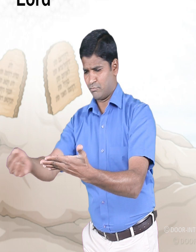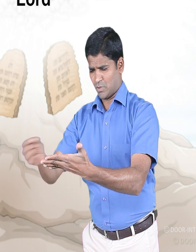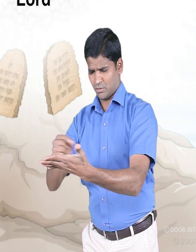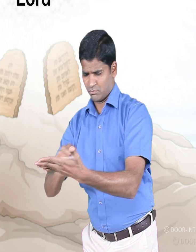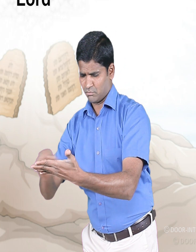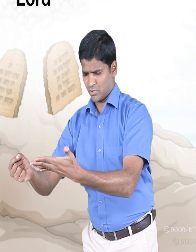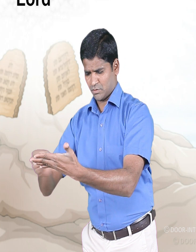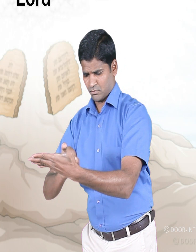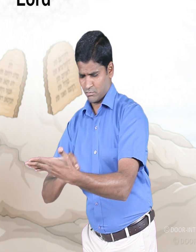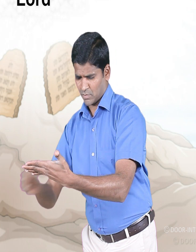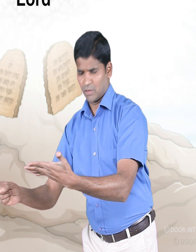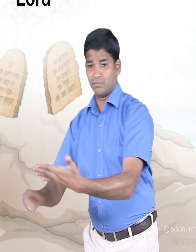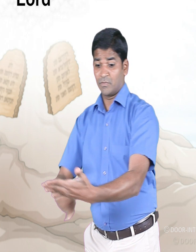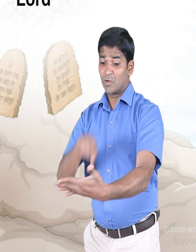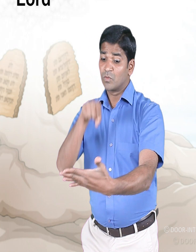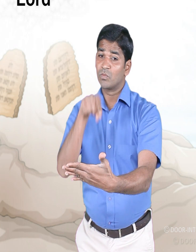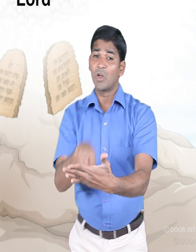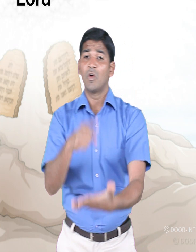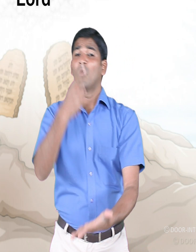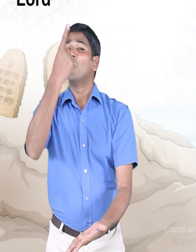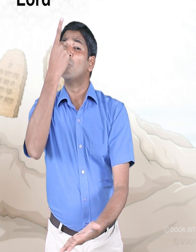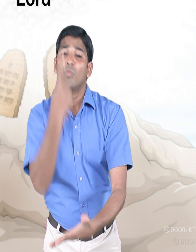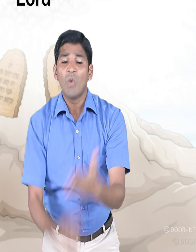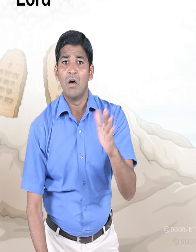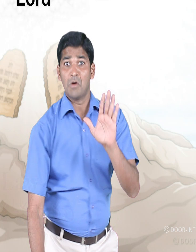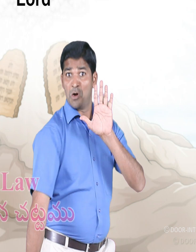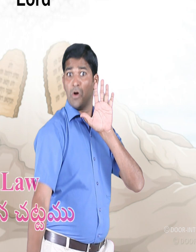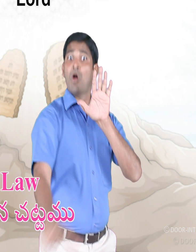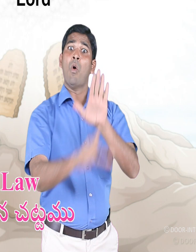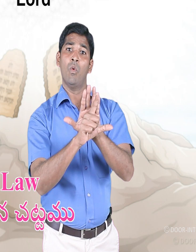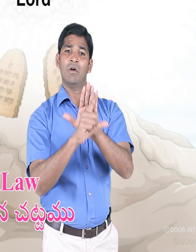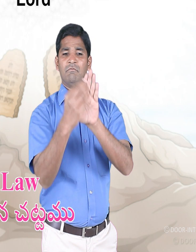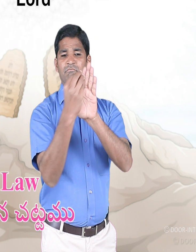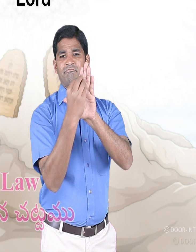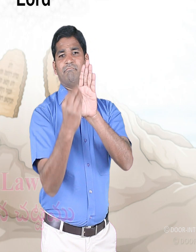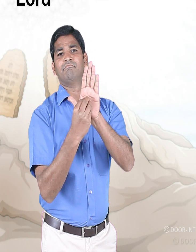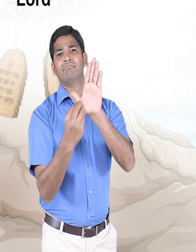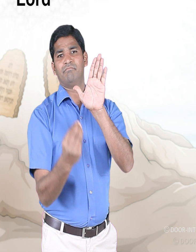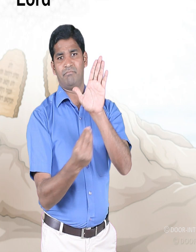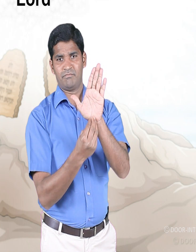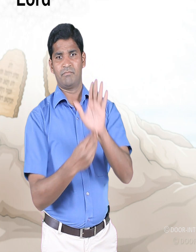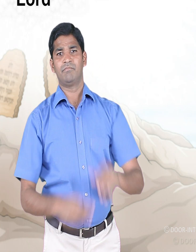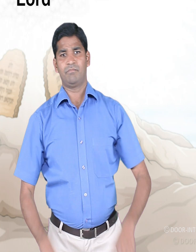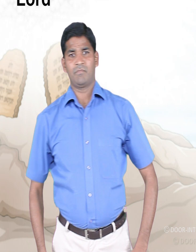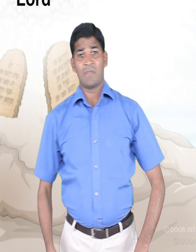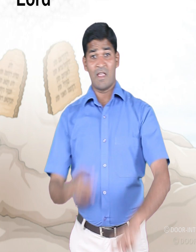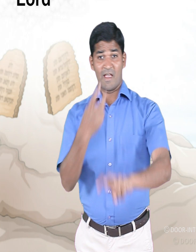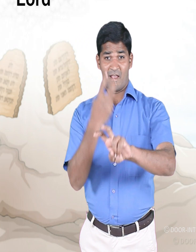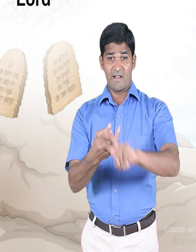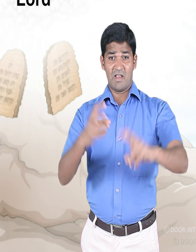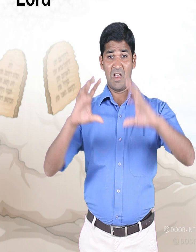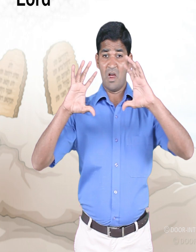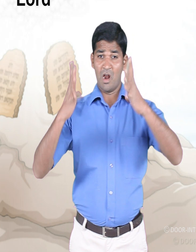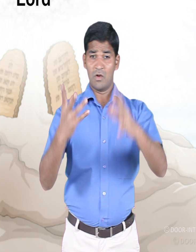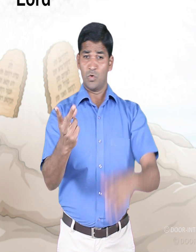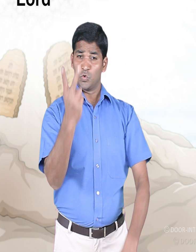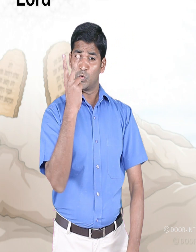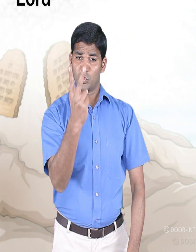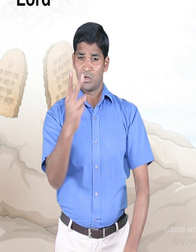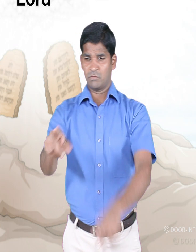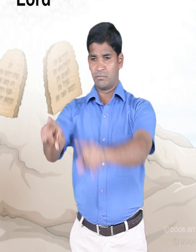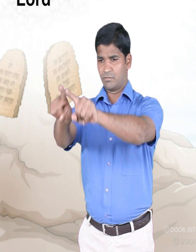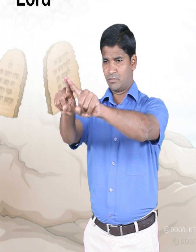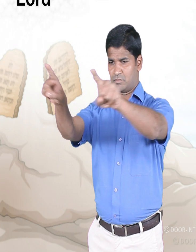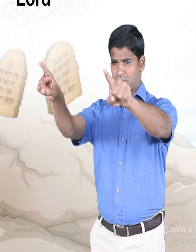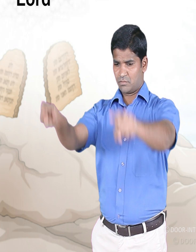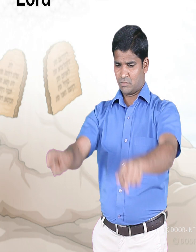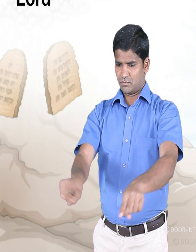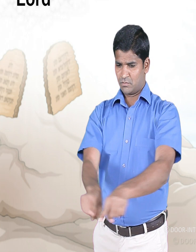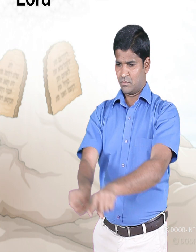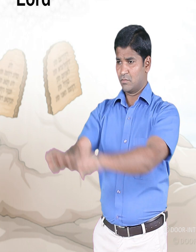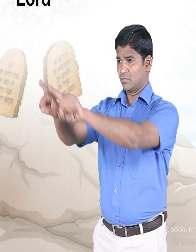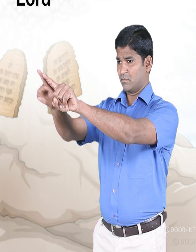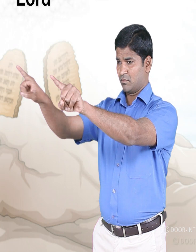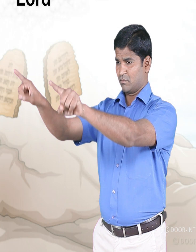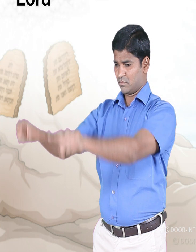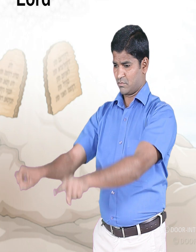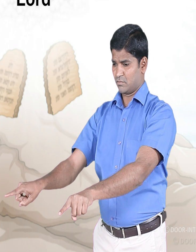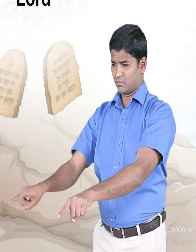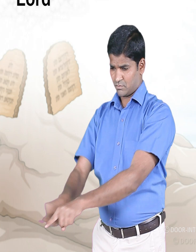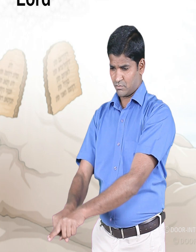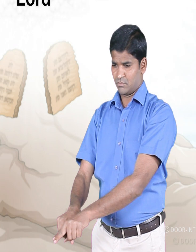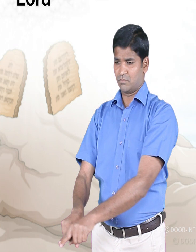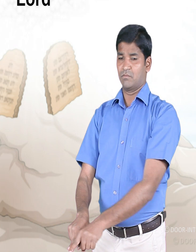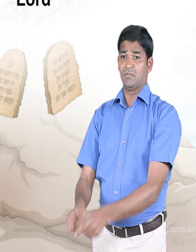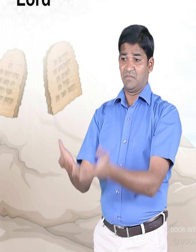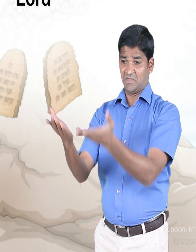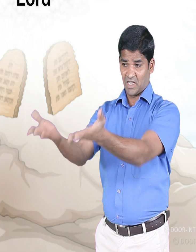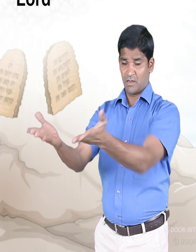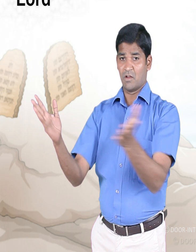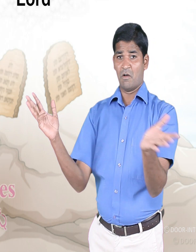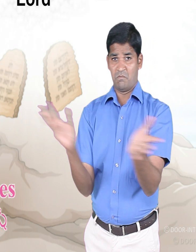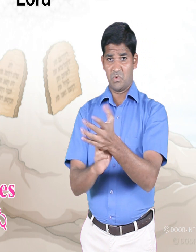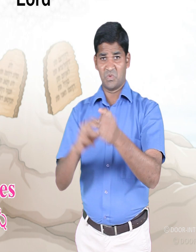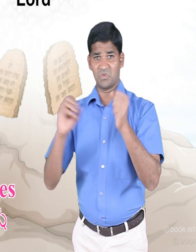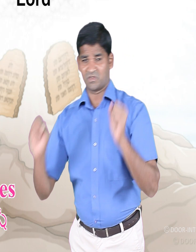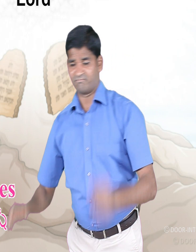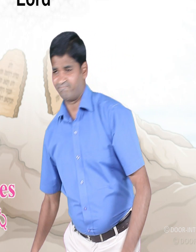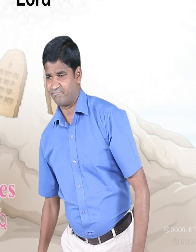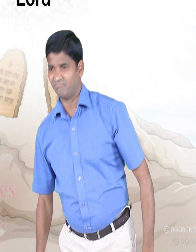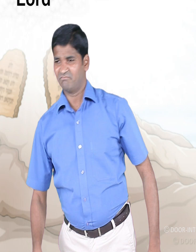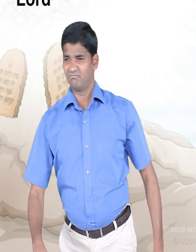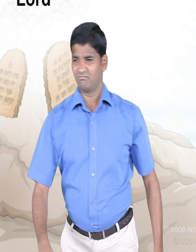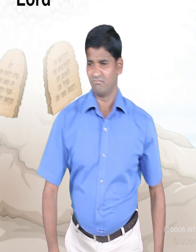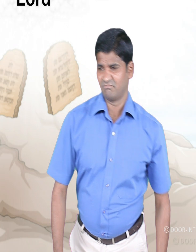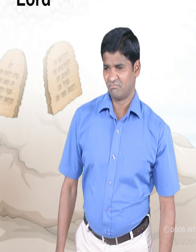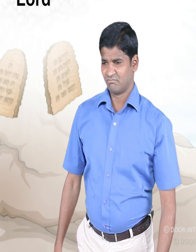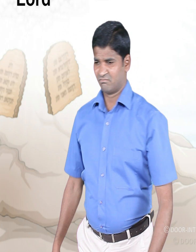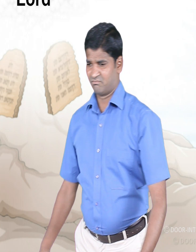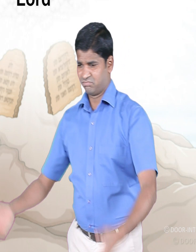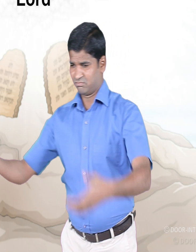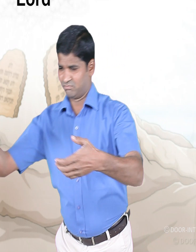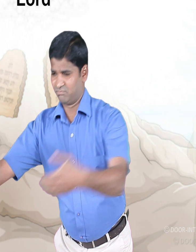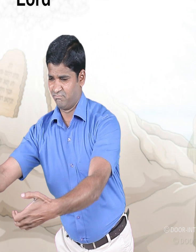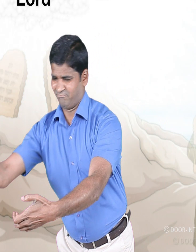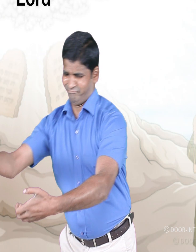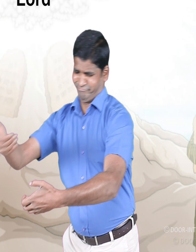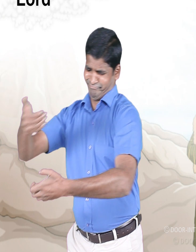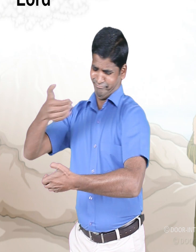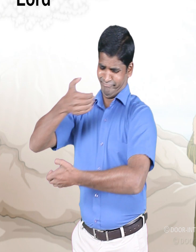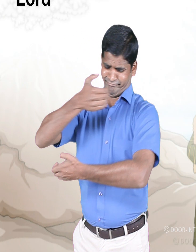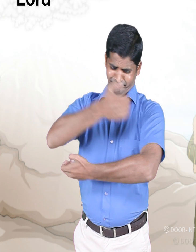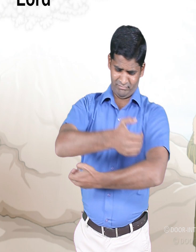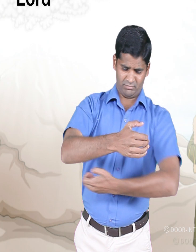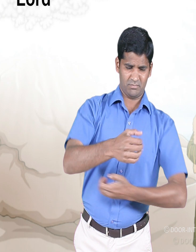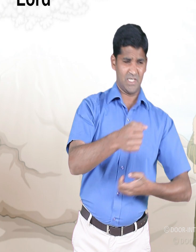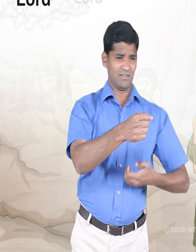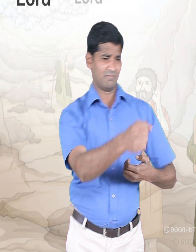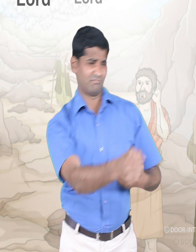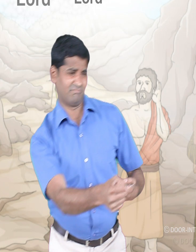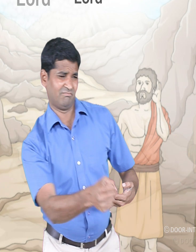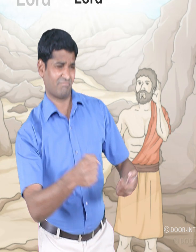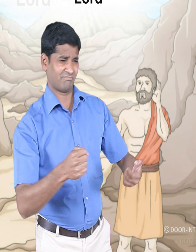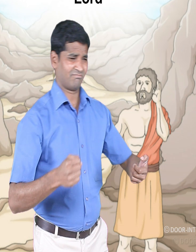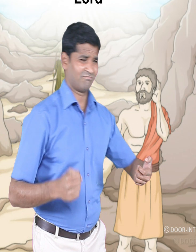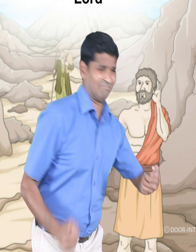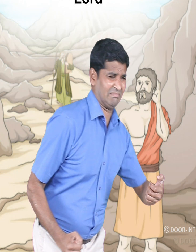The tablets were the work of God, and the writing was the writing of God, engraved on the tablets.